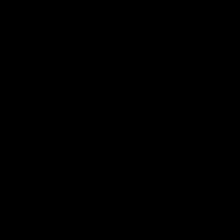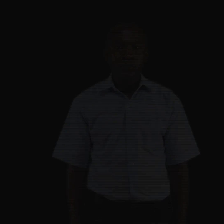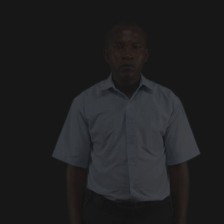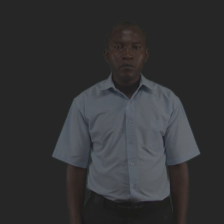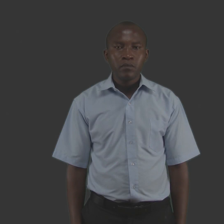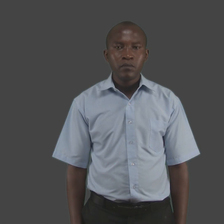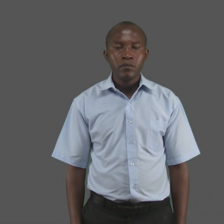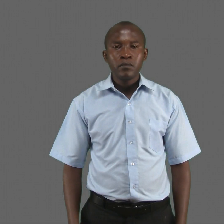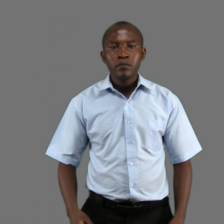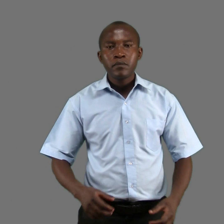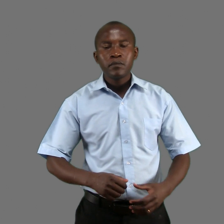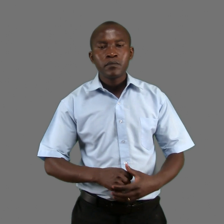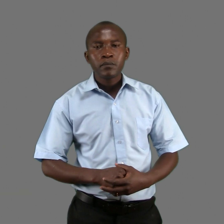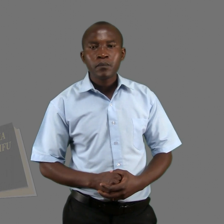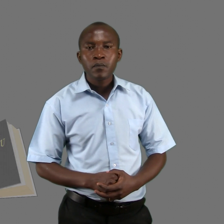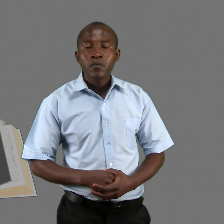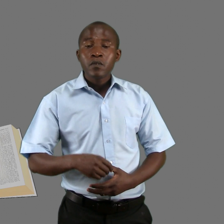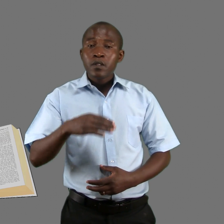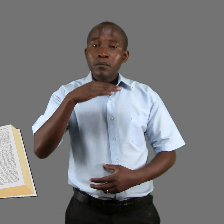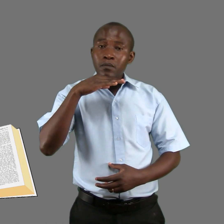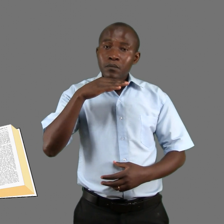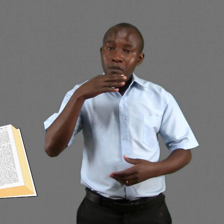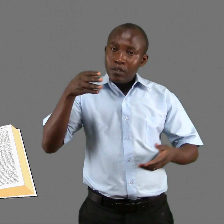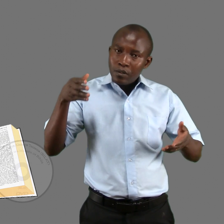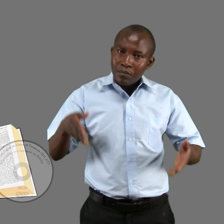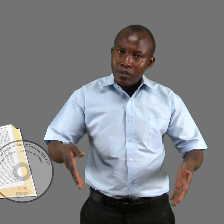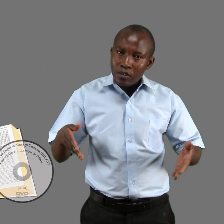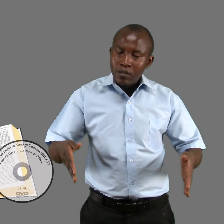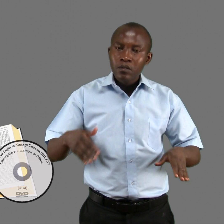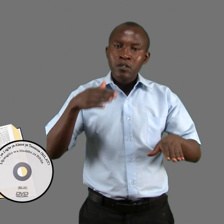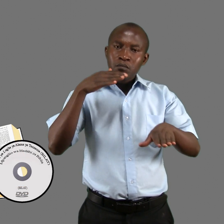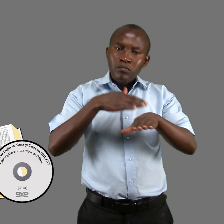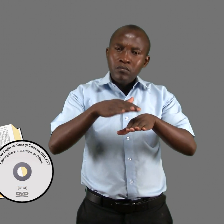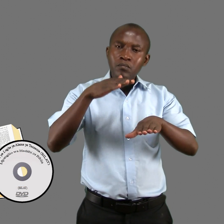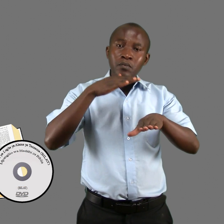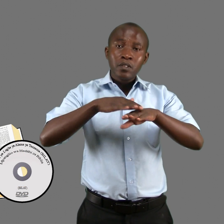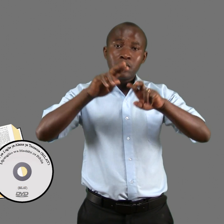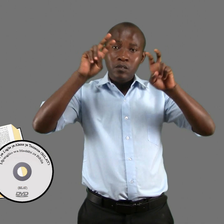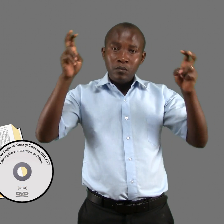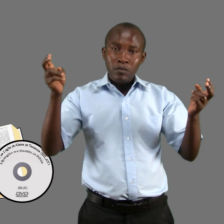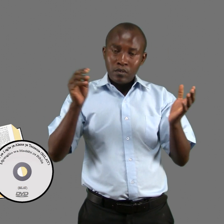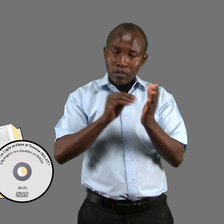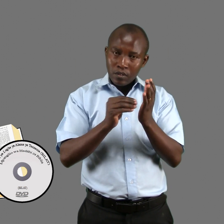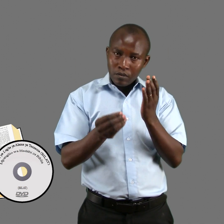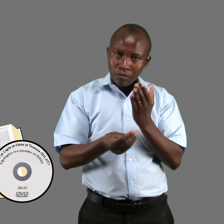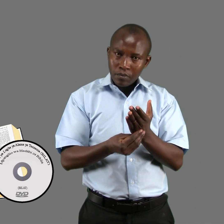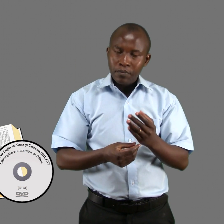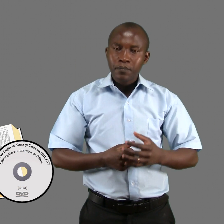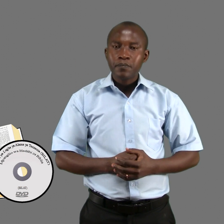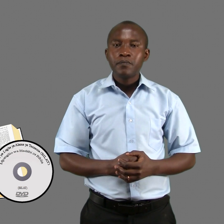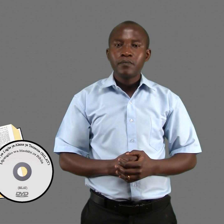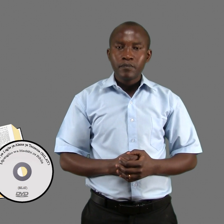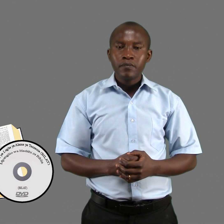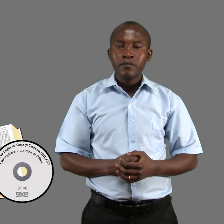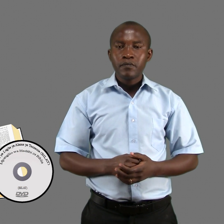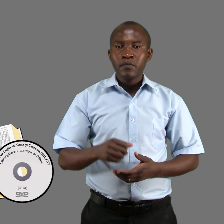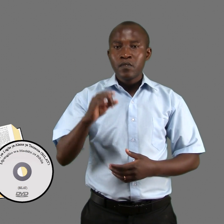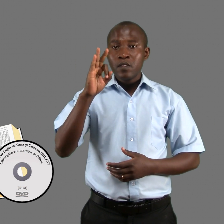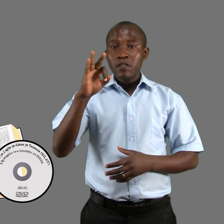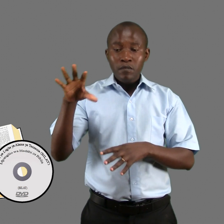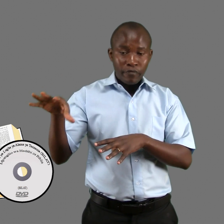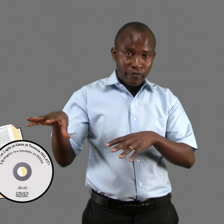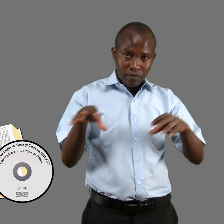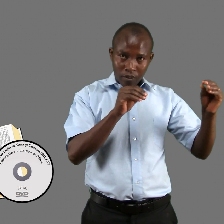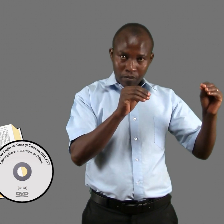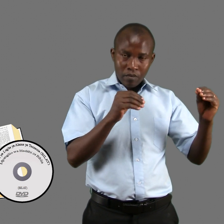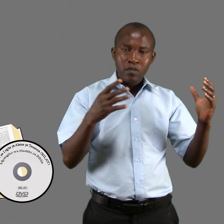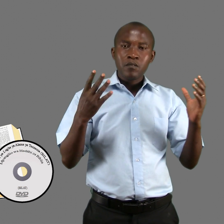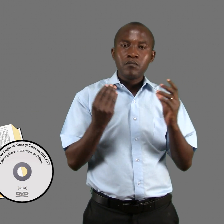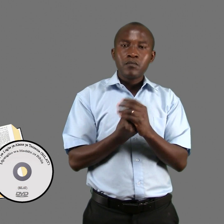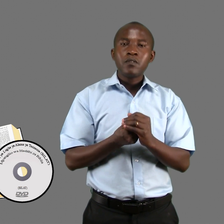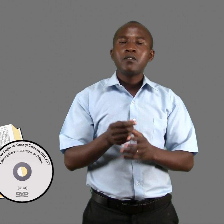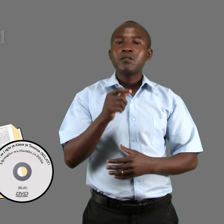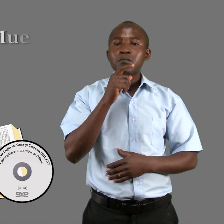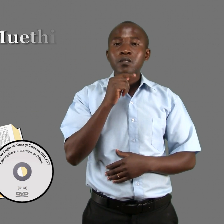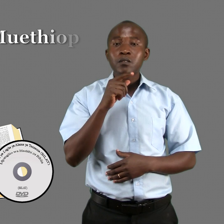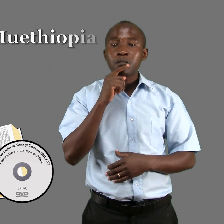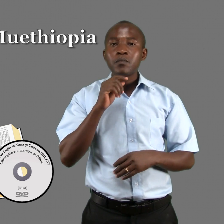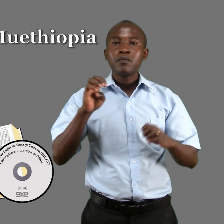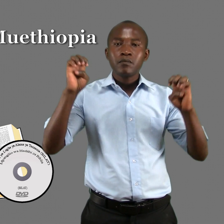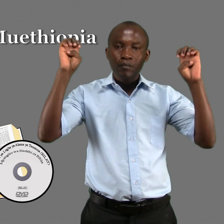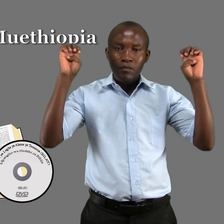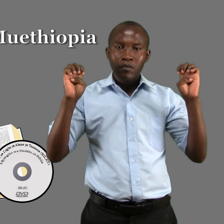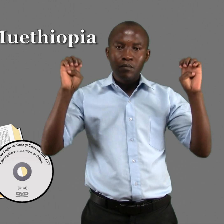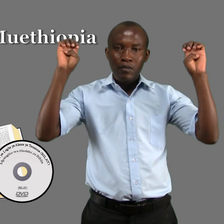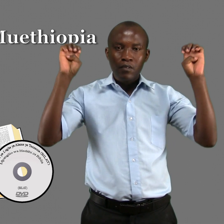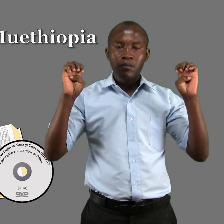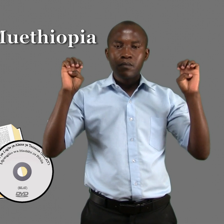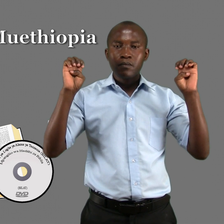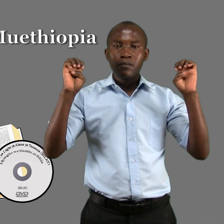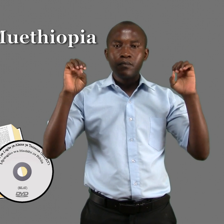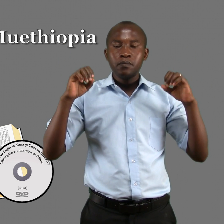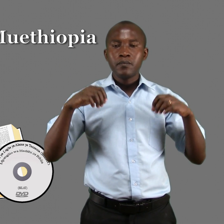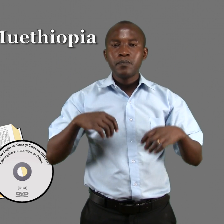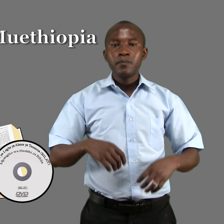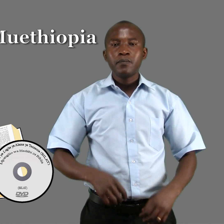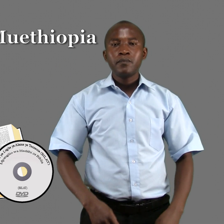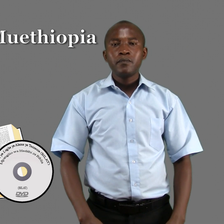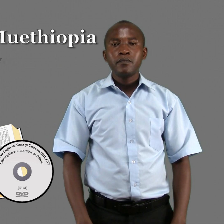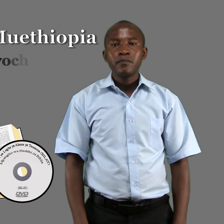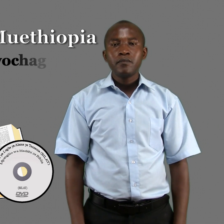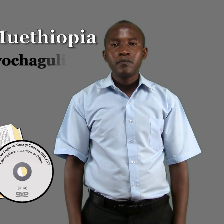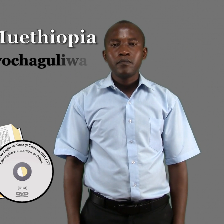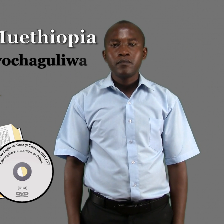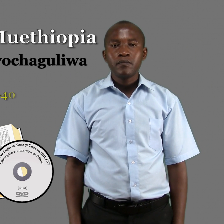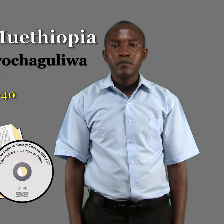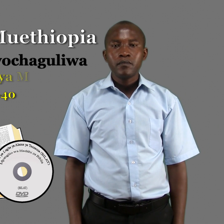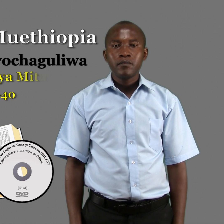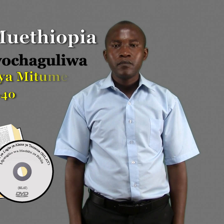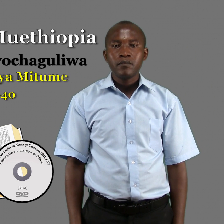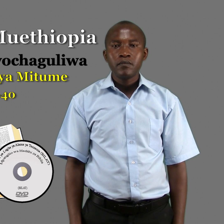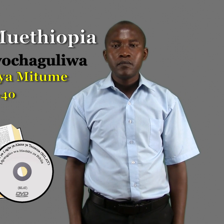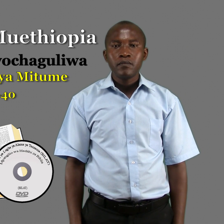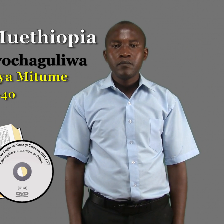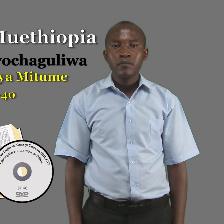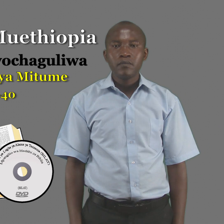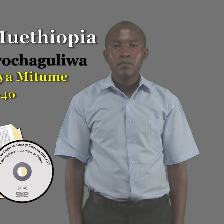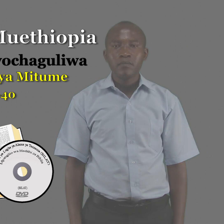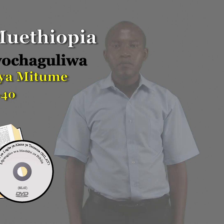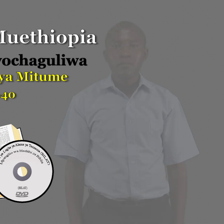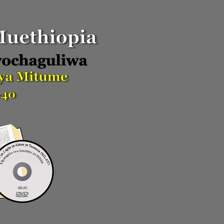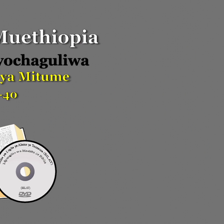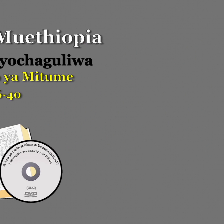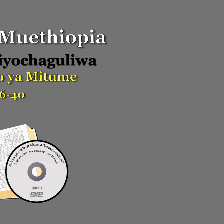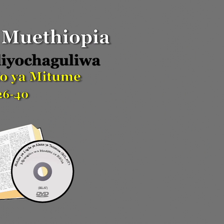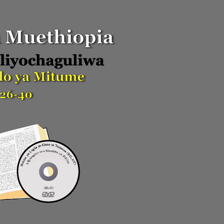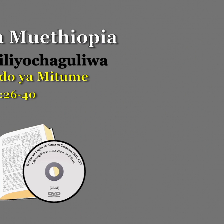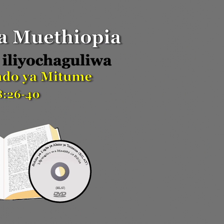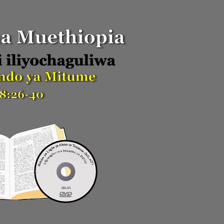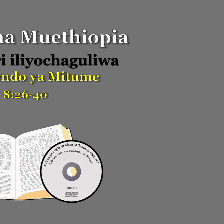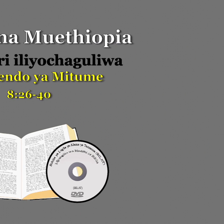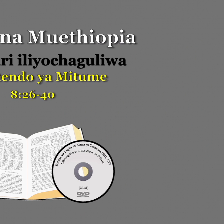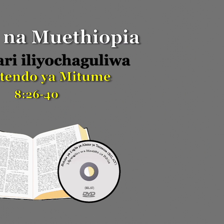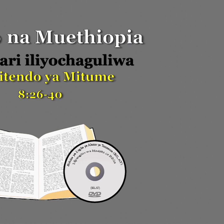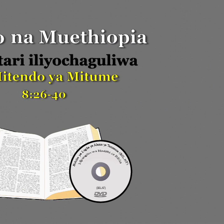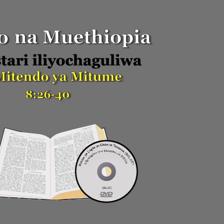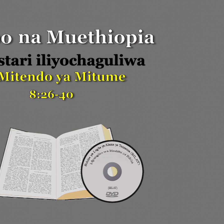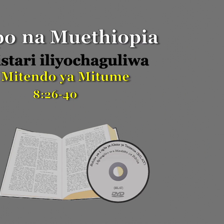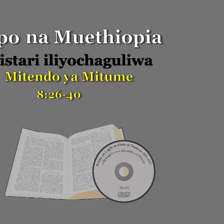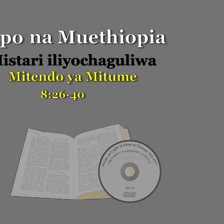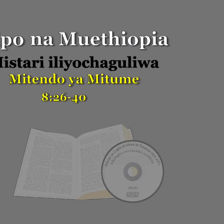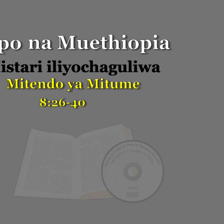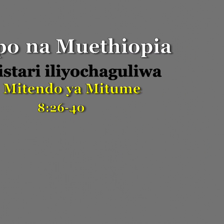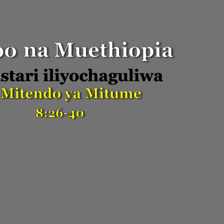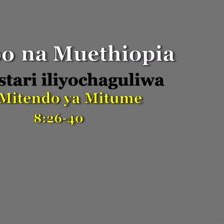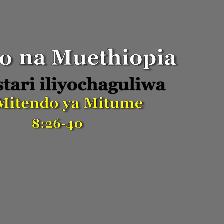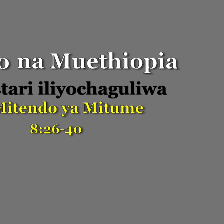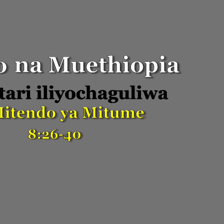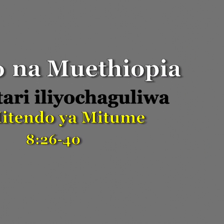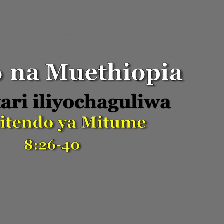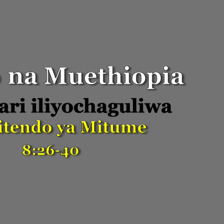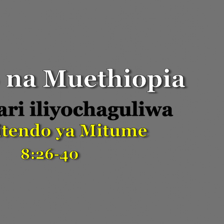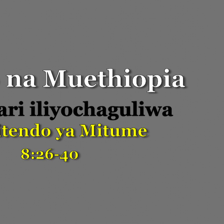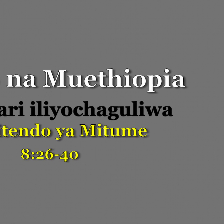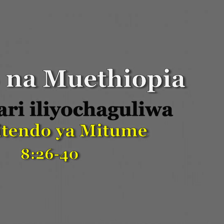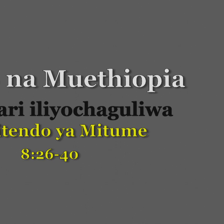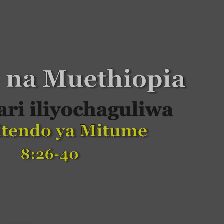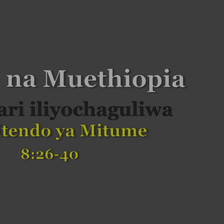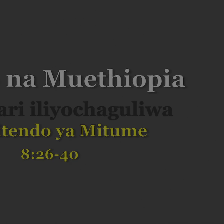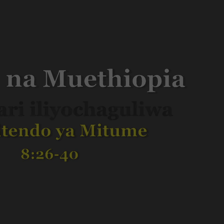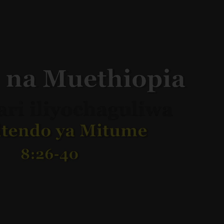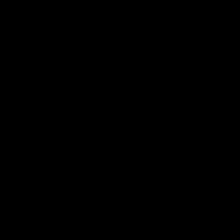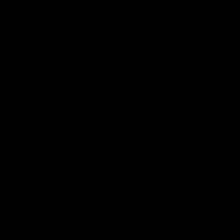Philip and the Ethiopia man